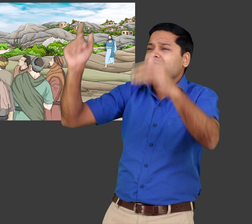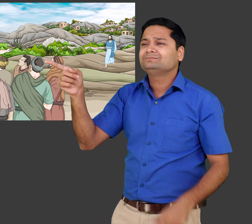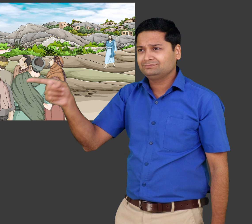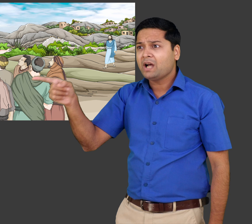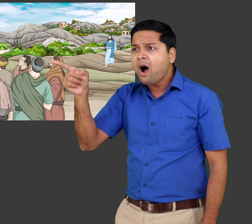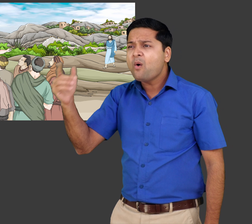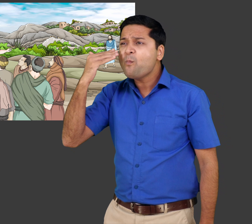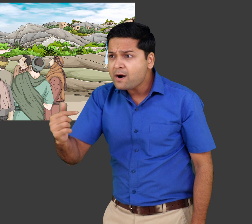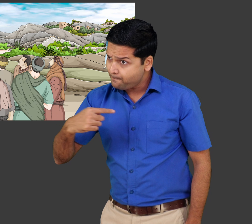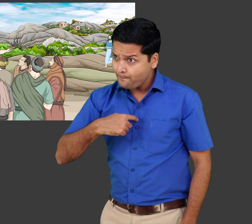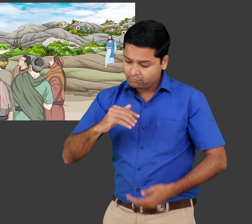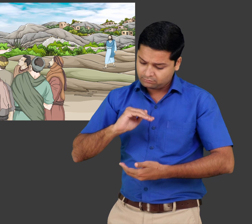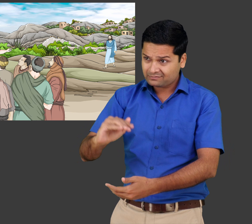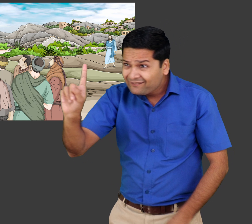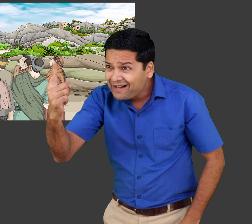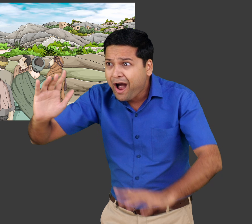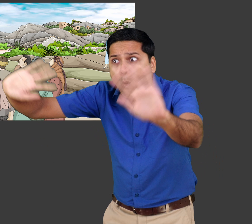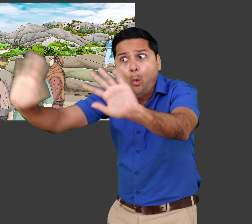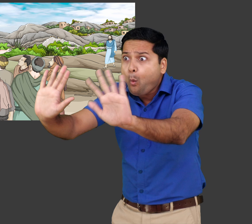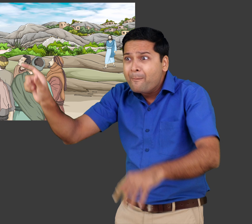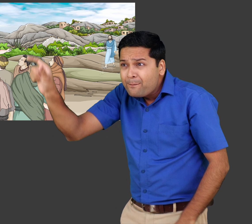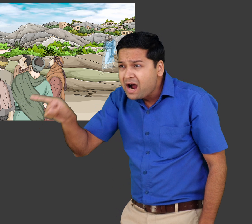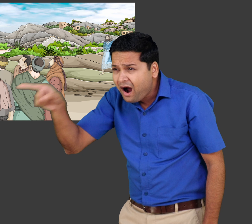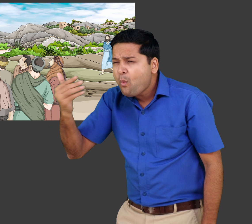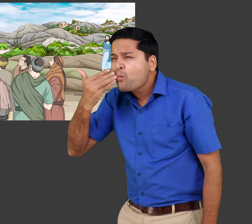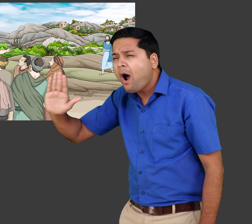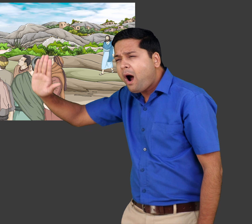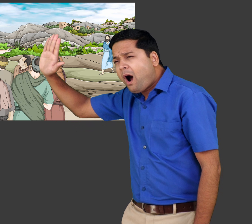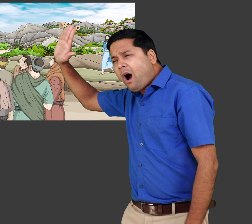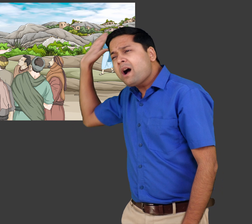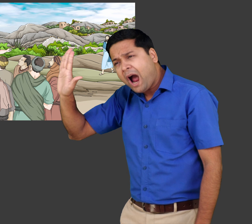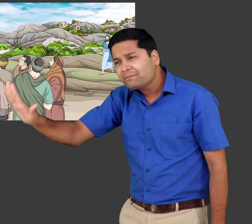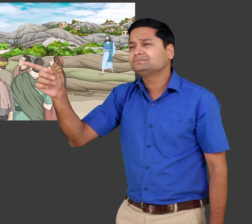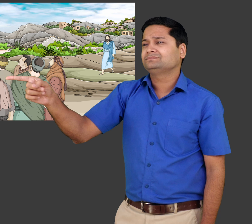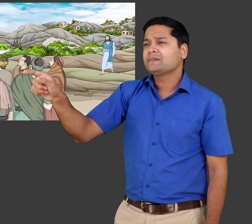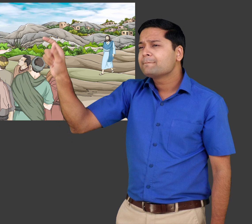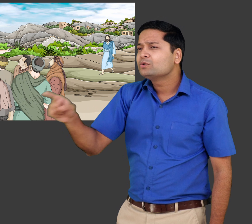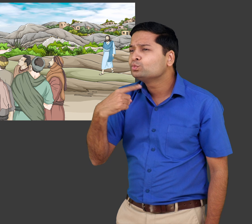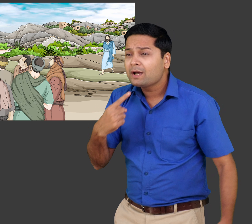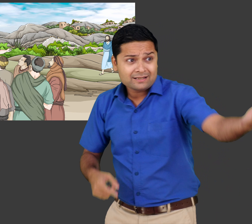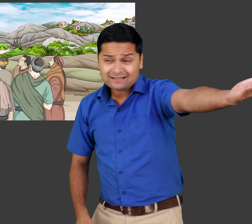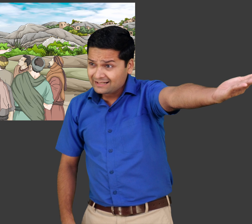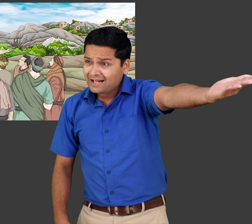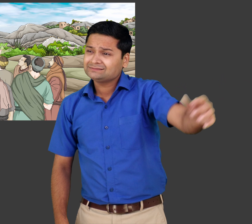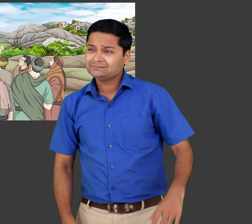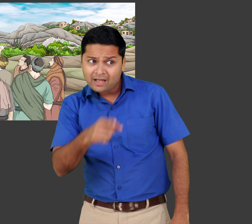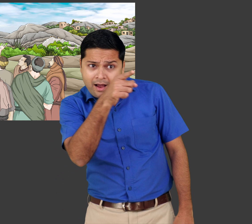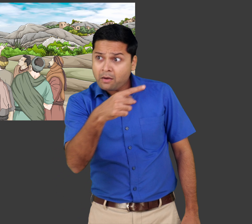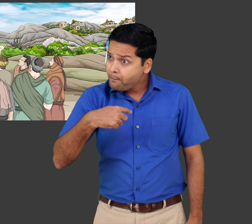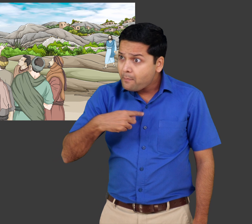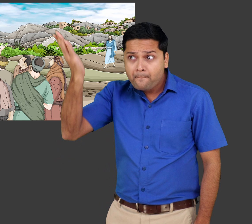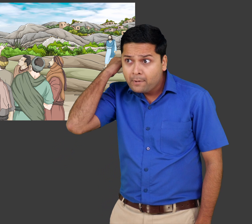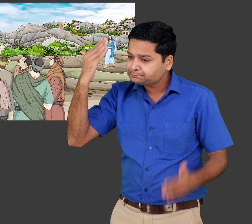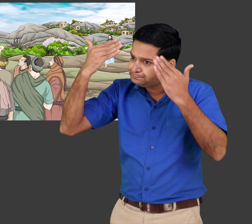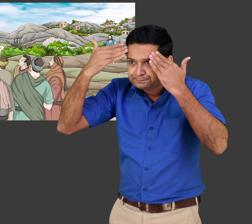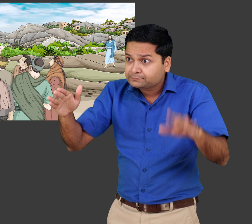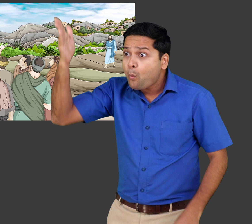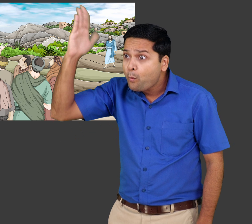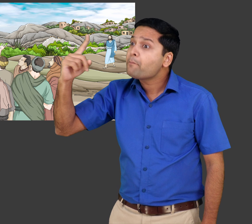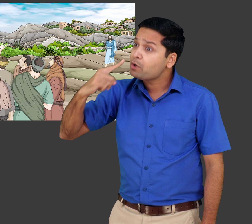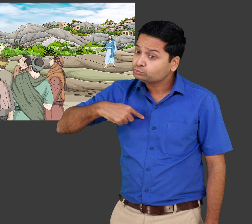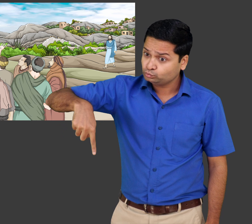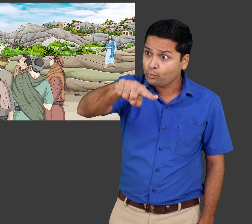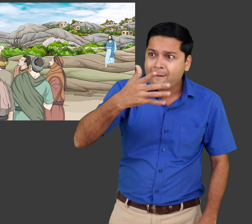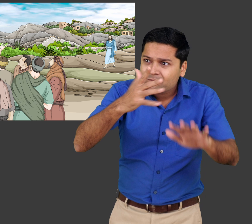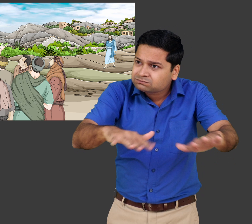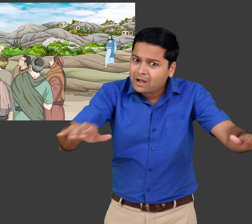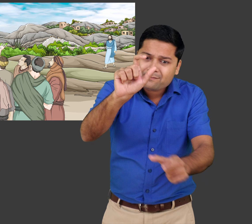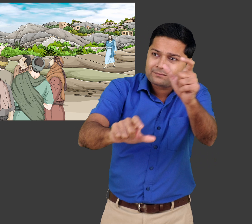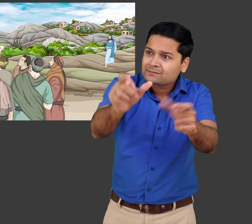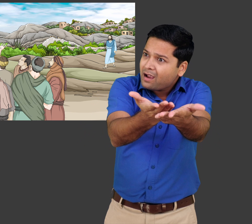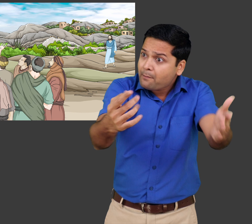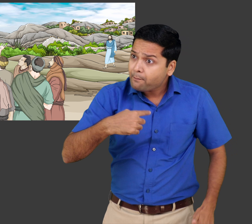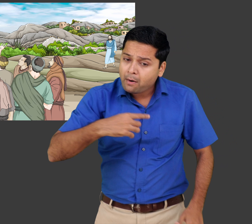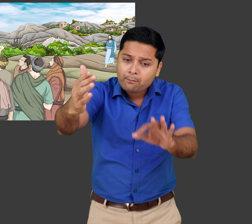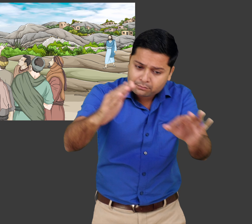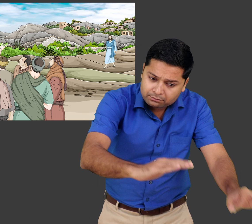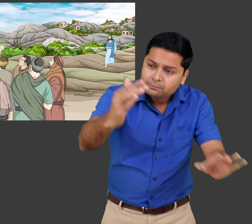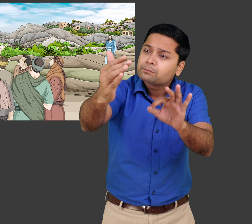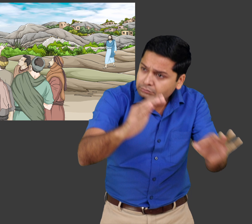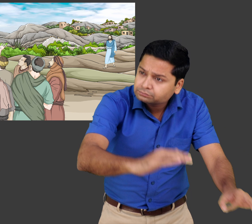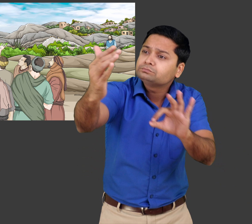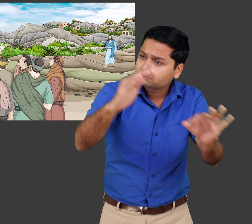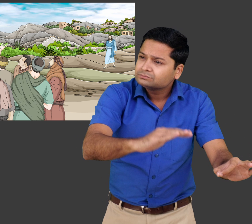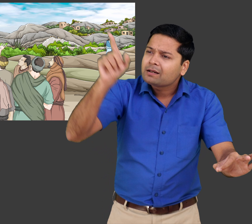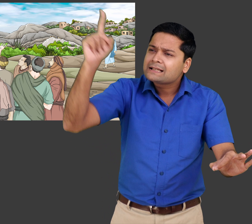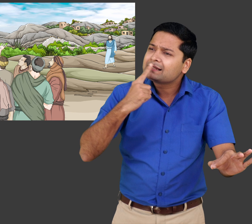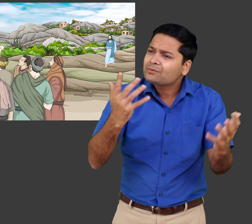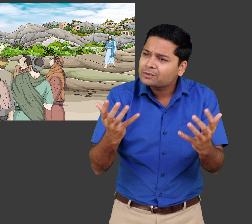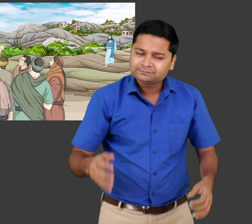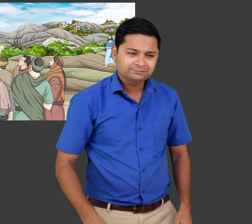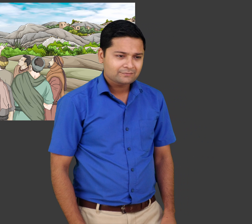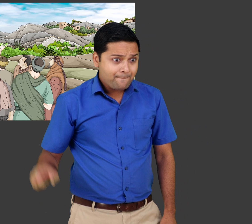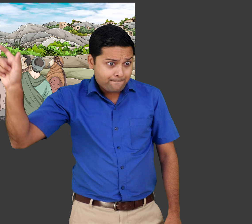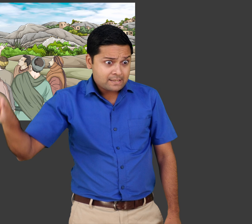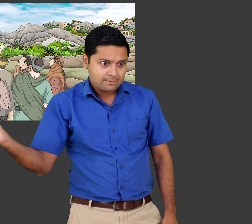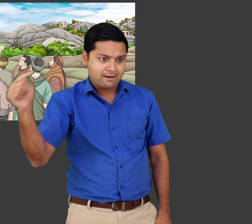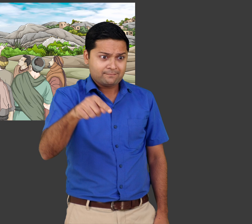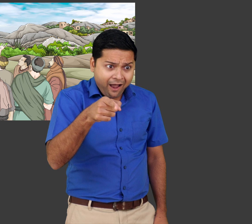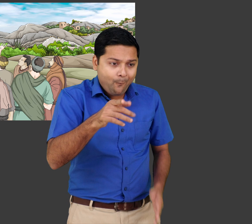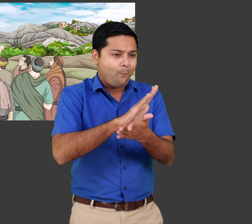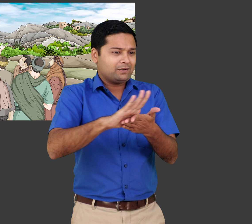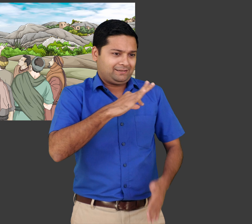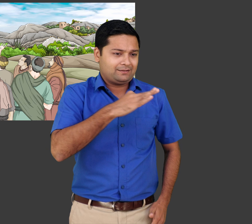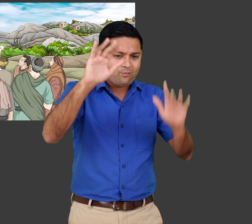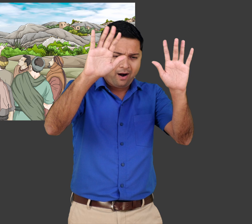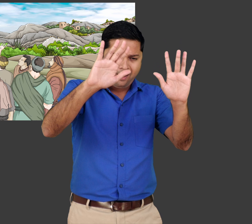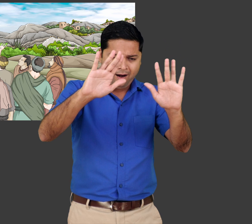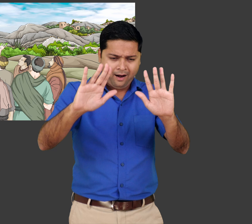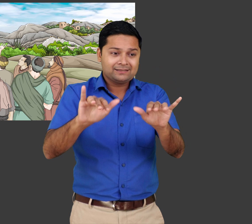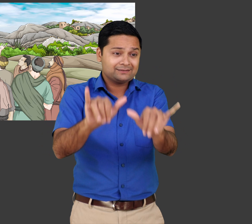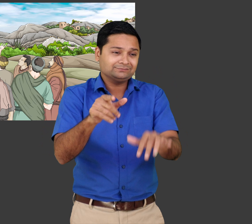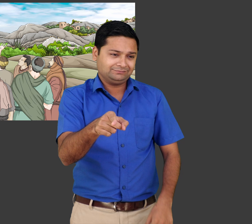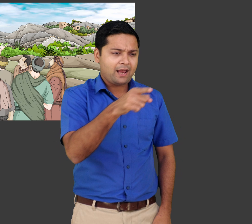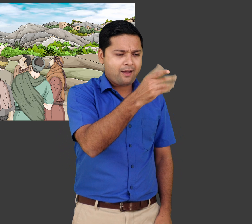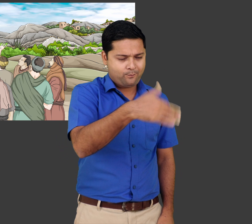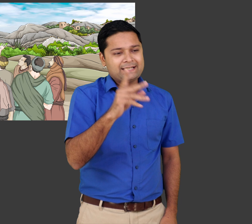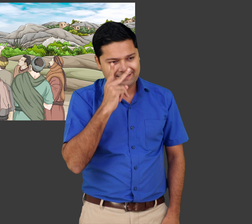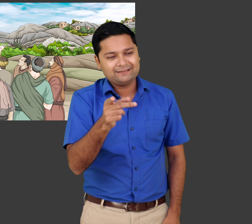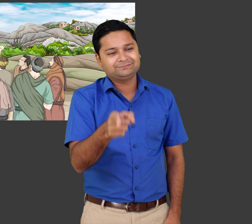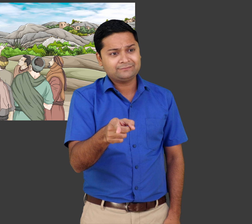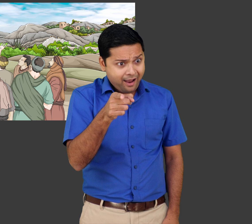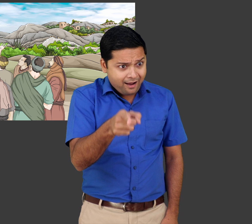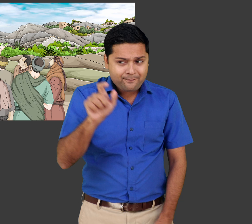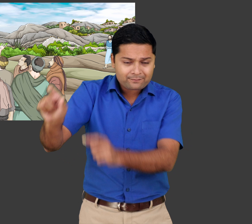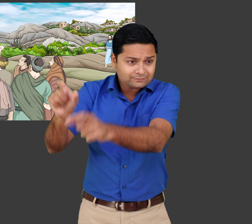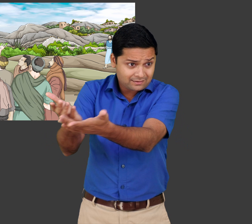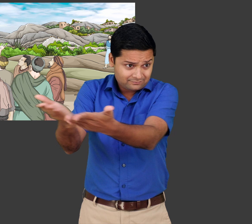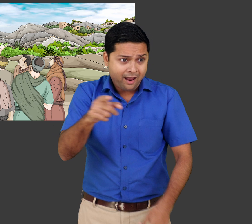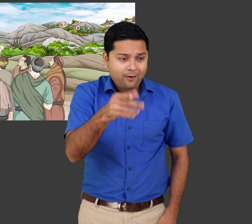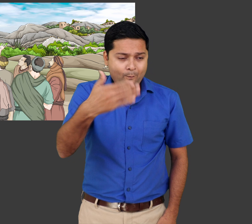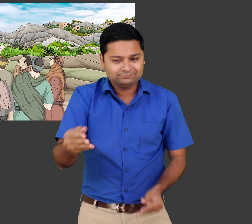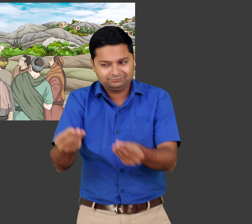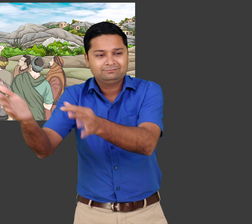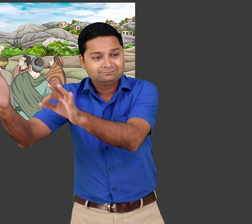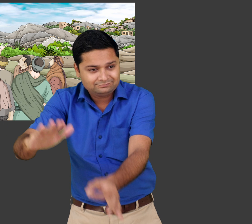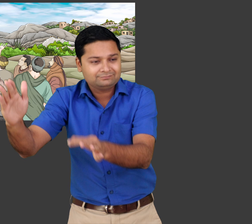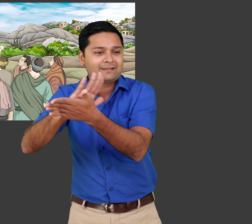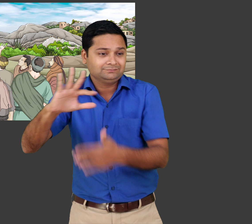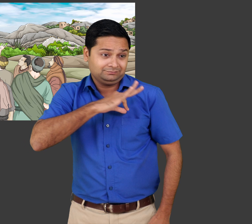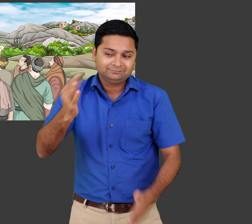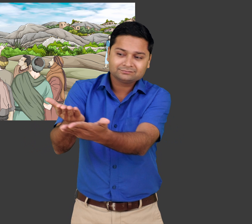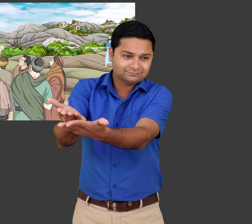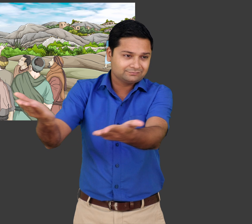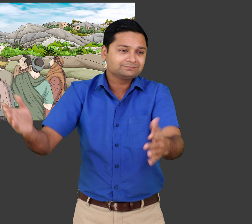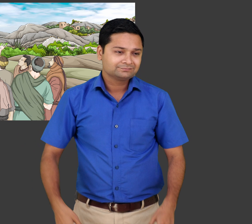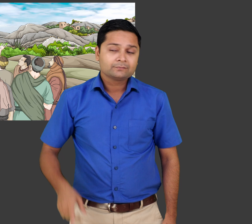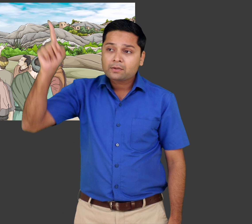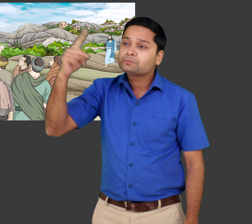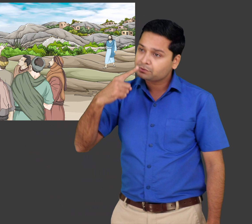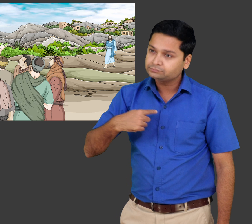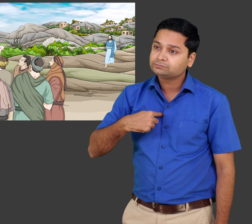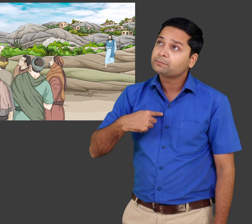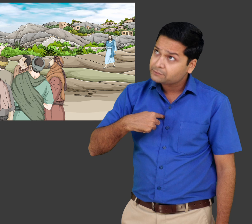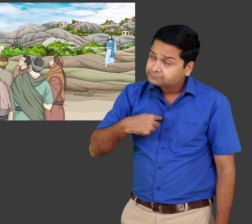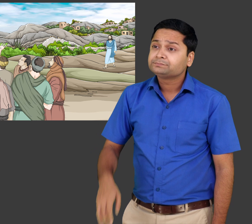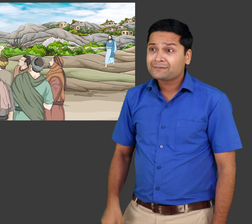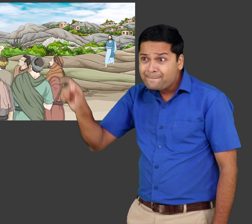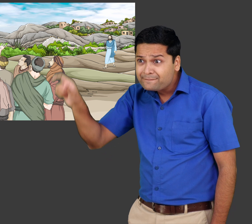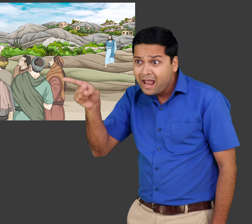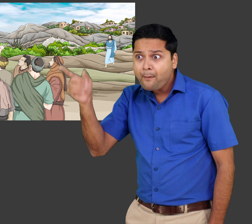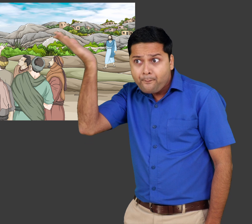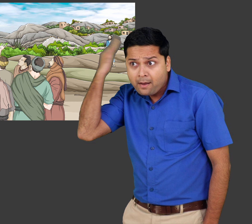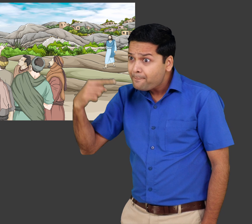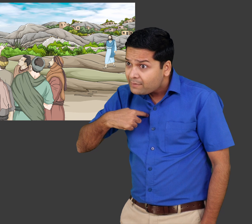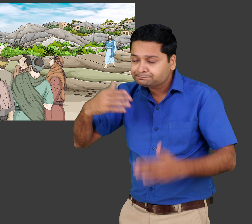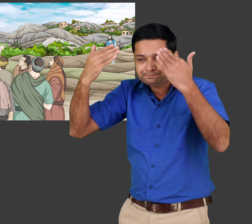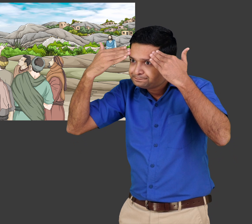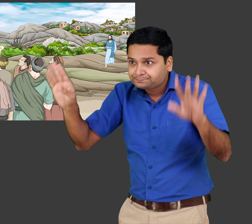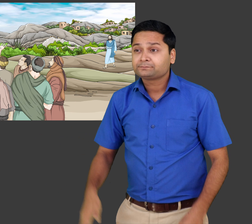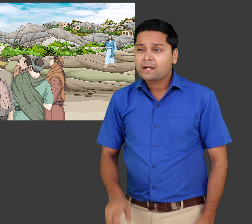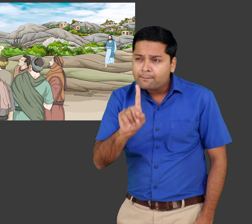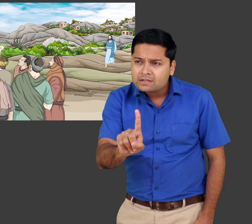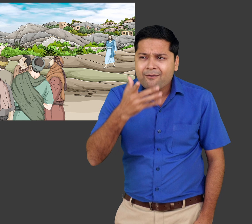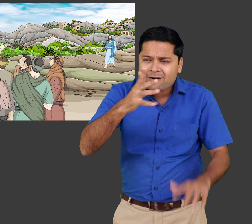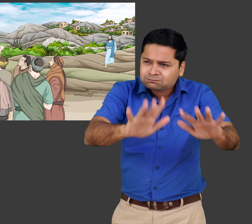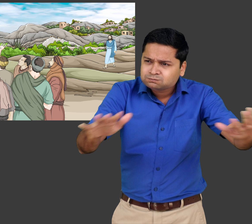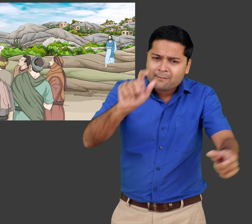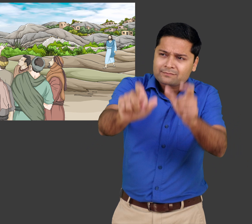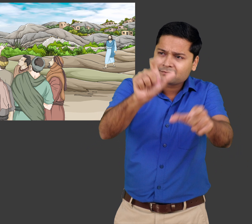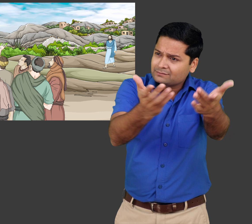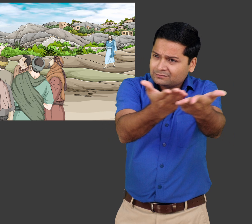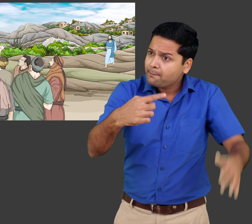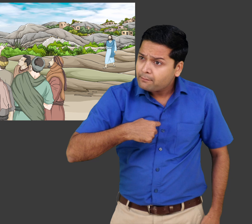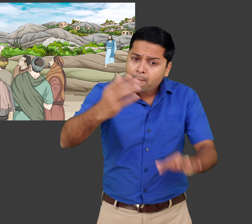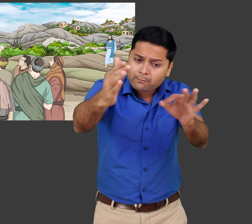I myself did not know Him, but the reason I came baptizing with water was that He might be revealed to Israel.” Then John testified, “I saw the Spirit descending from heaven like a dove and resting on Him.